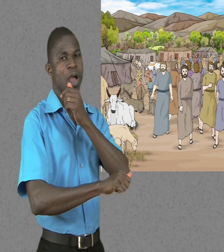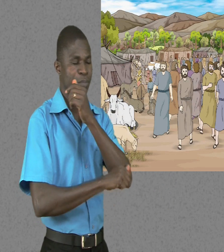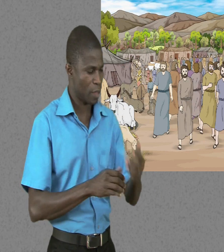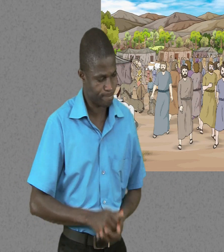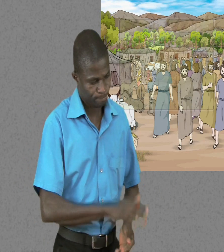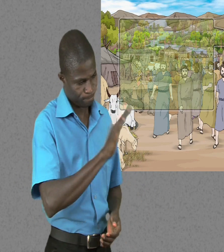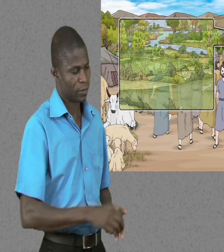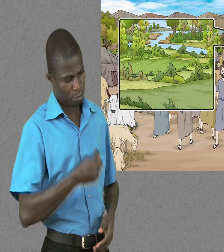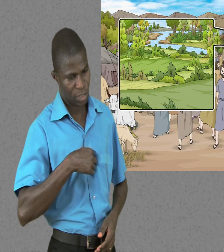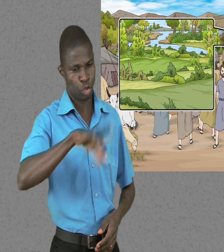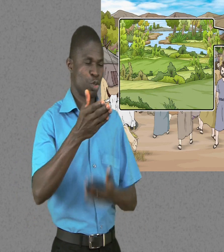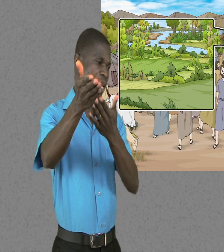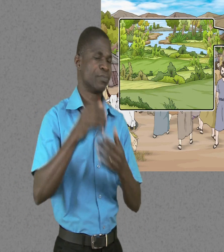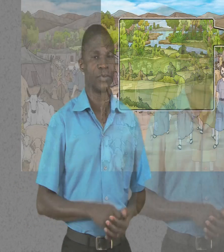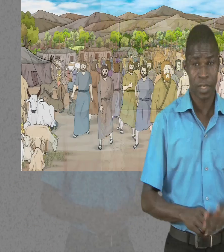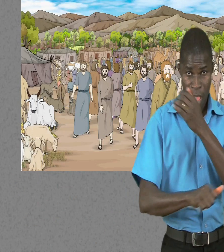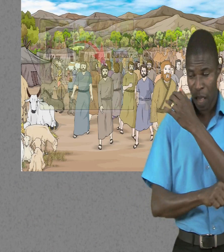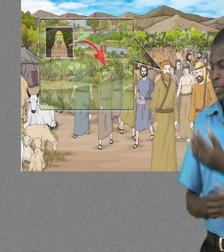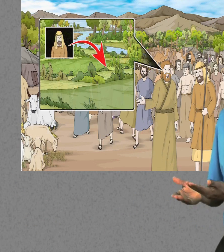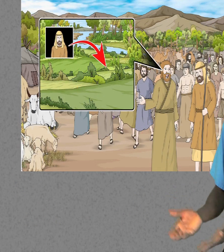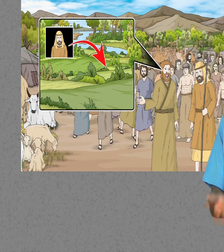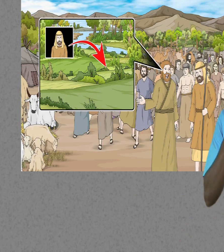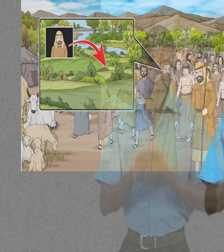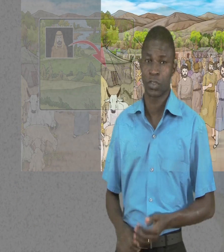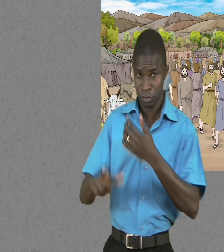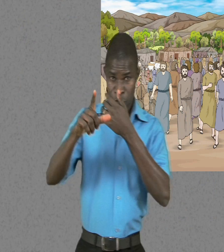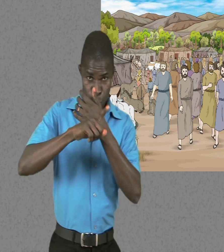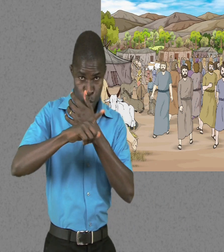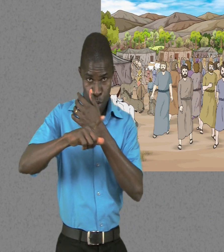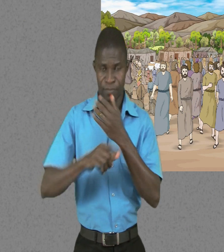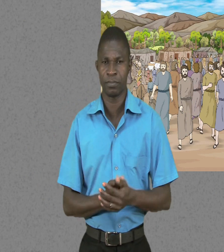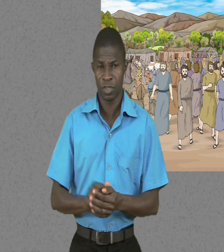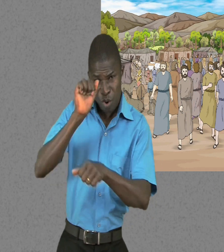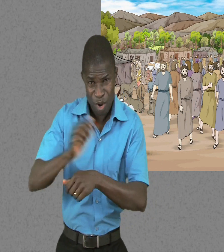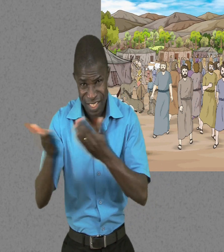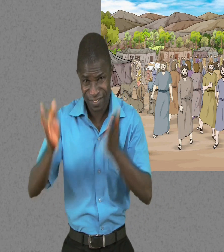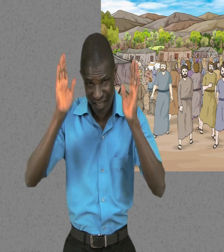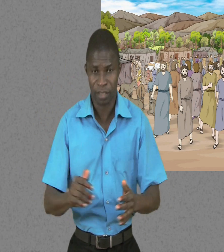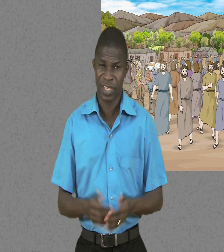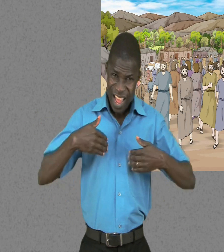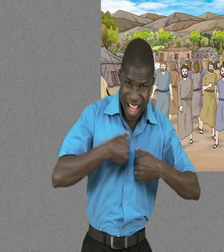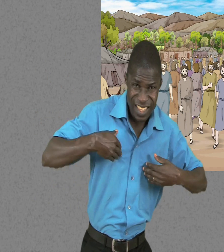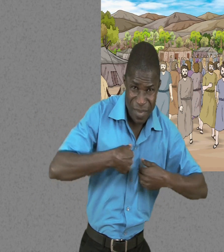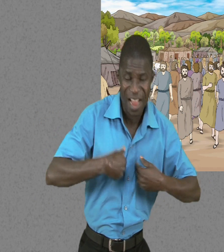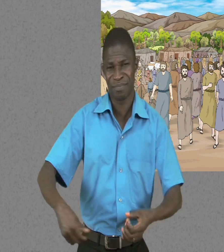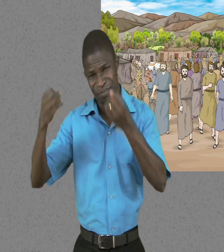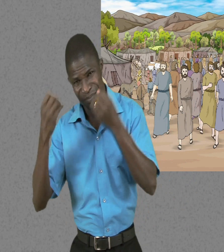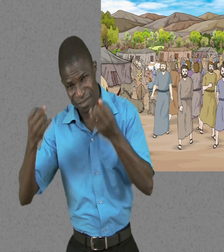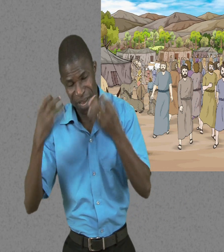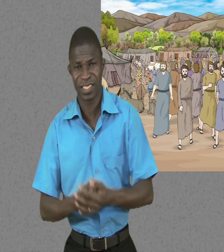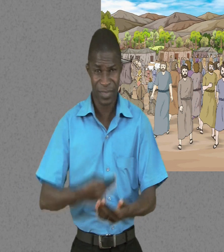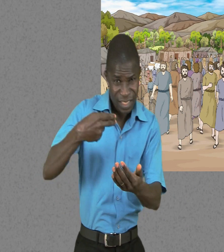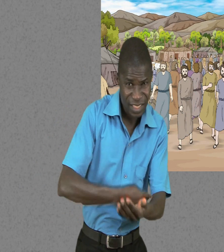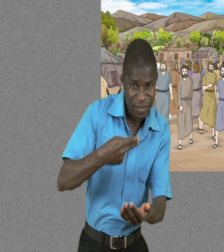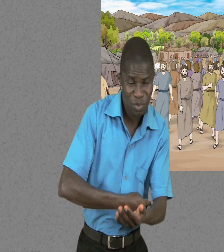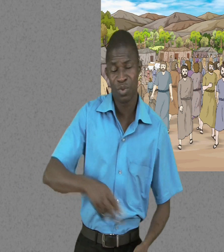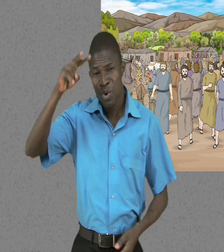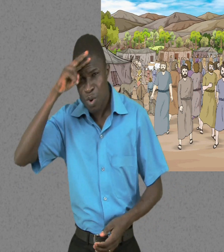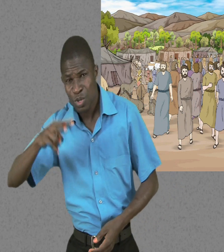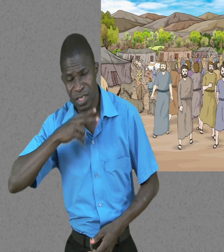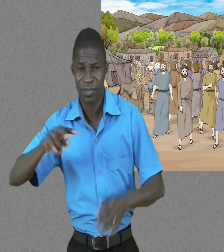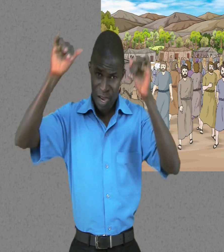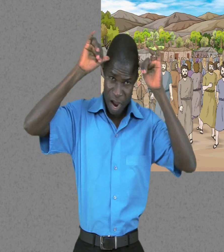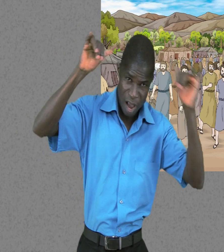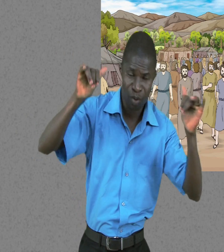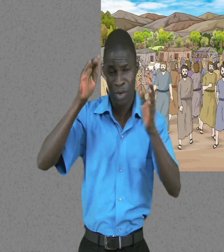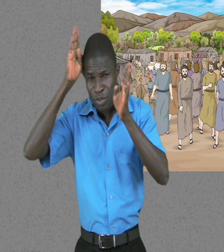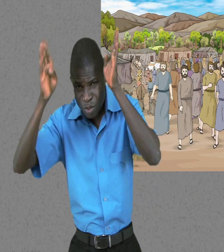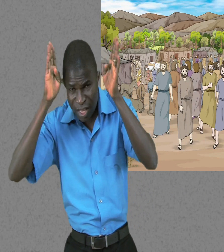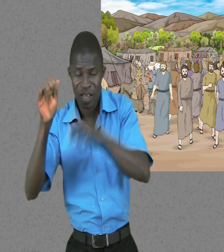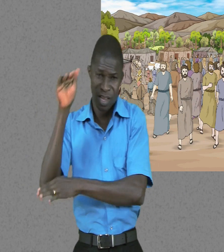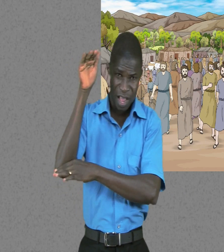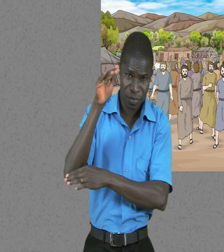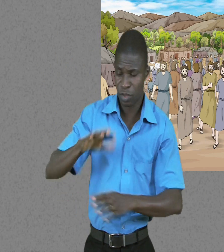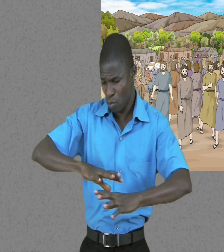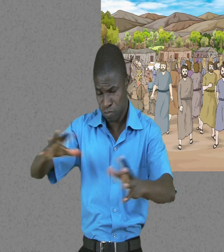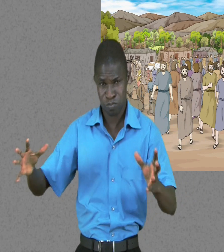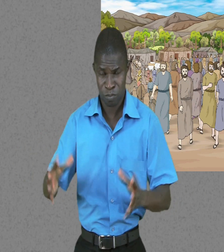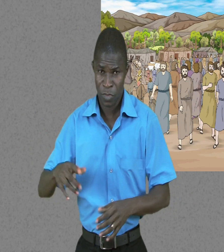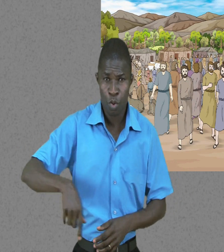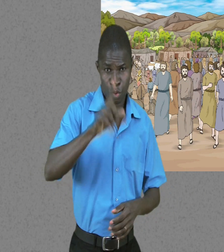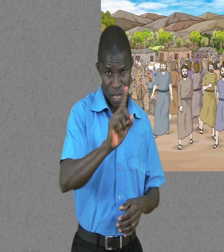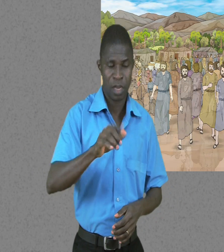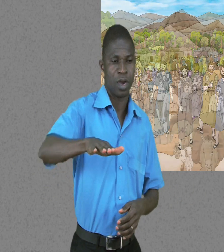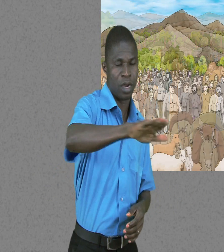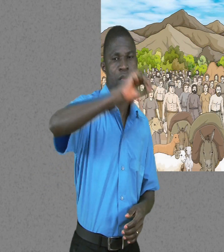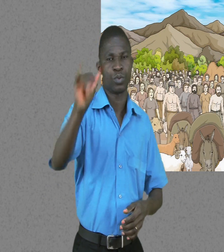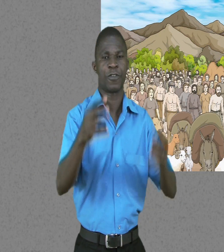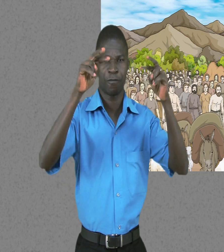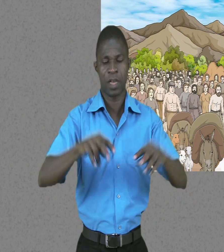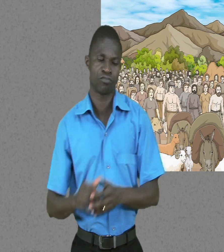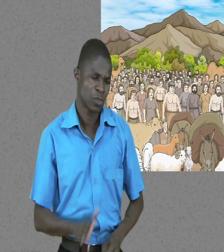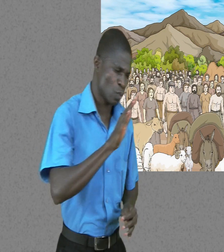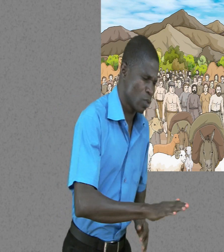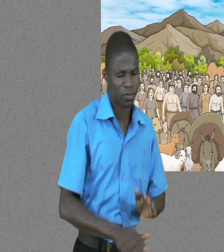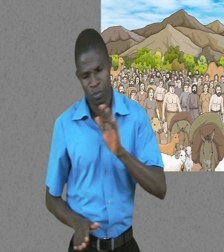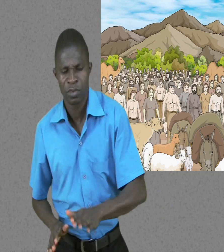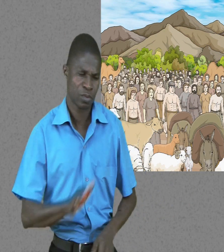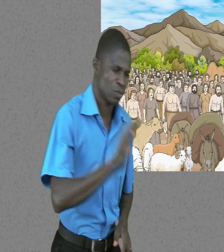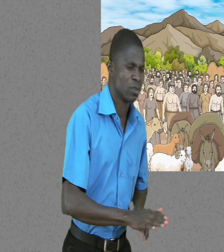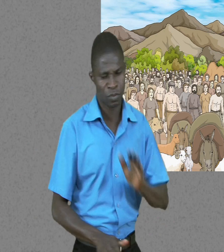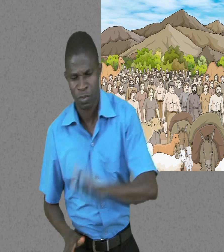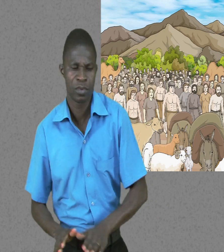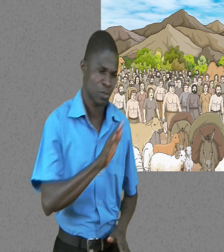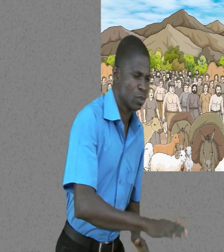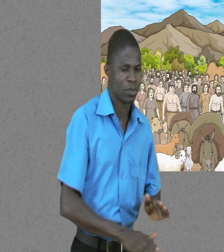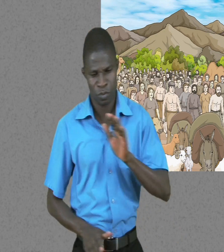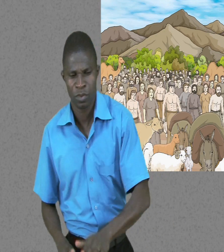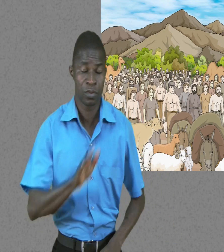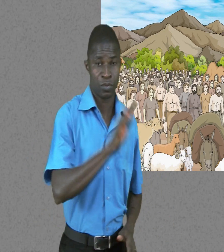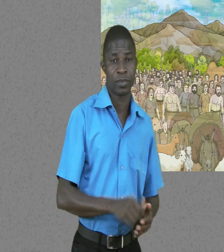(This was before the LORD destroyed Sodom and Gomorrah.) So Lot chose the whole plain of the Jordan for himself and set out toward the east.